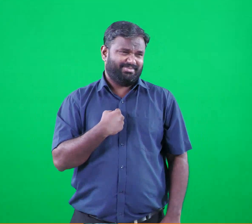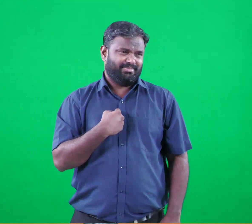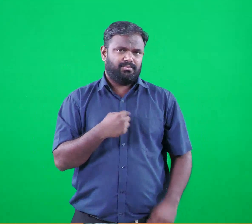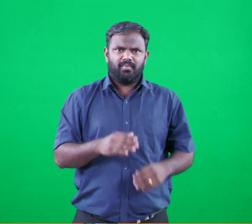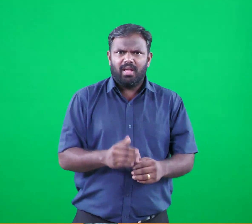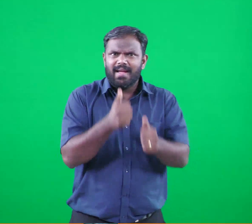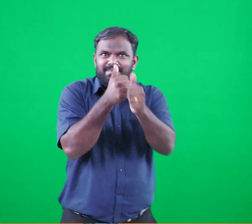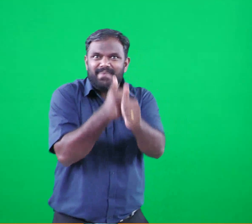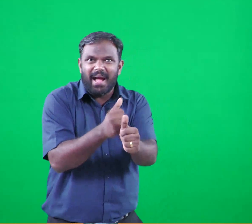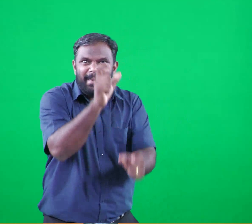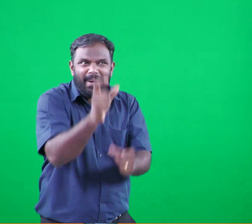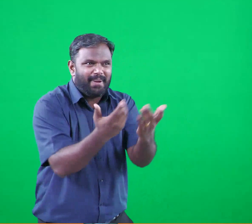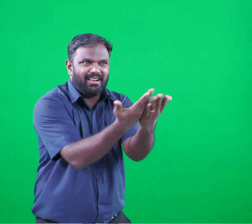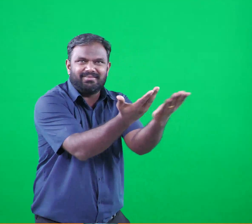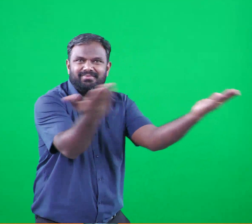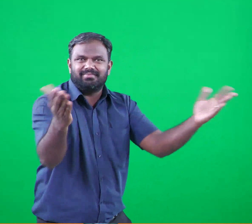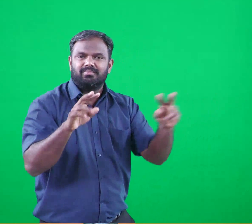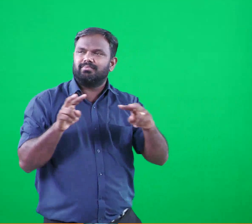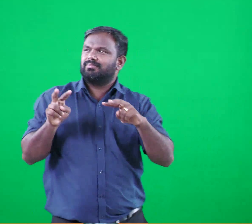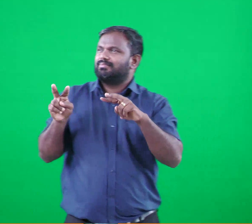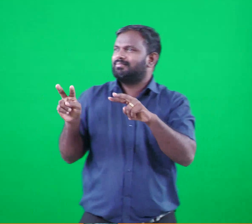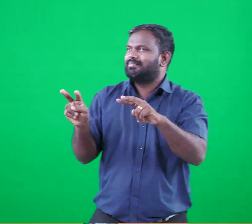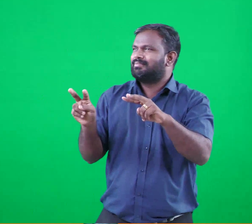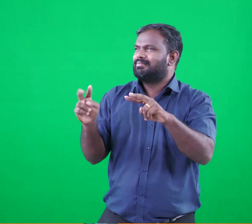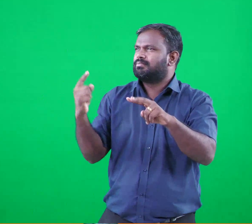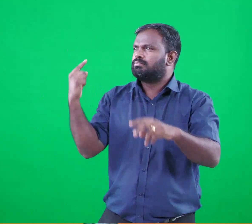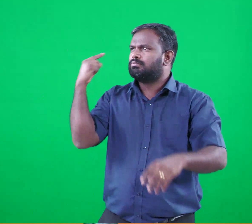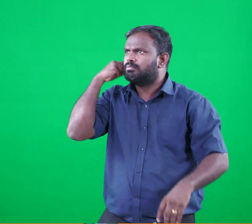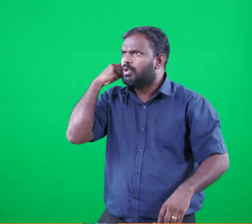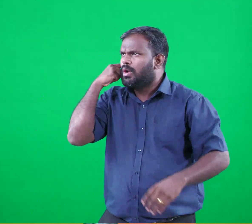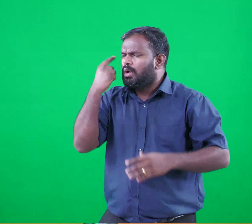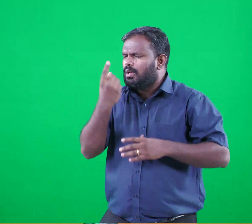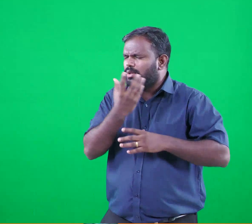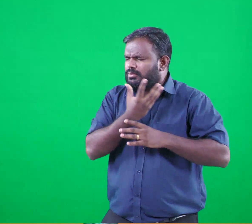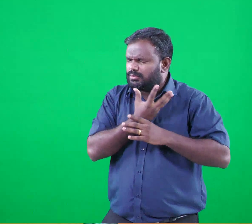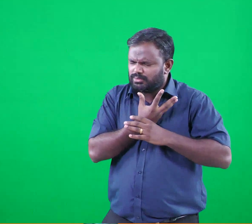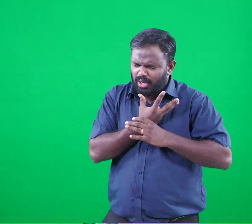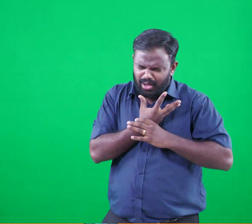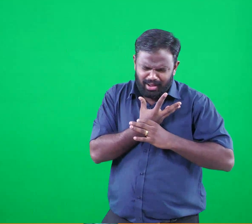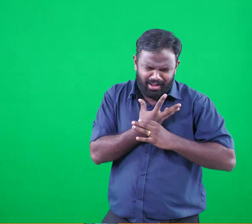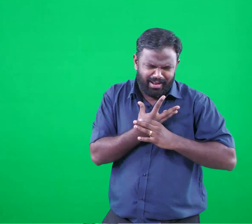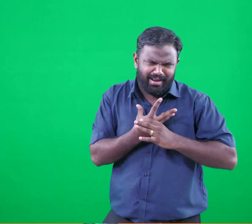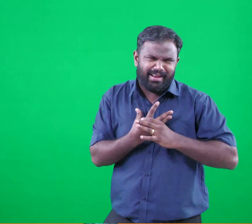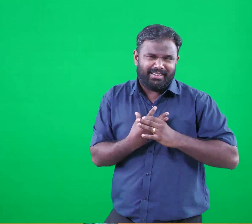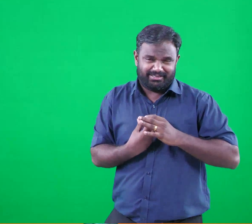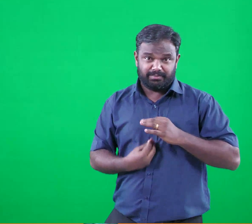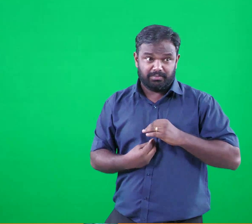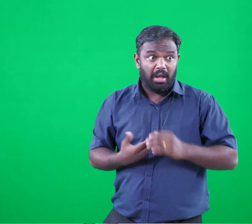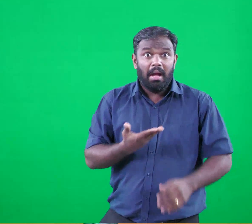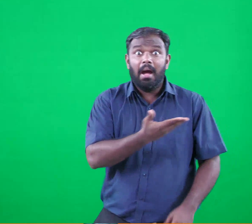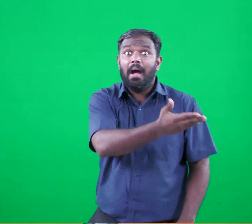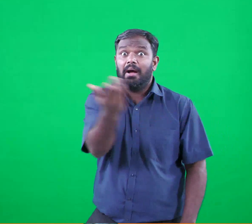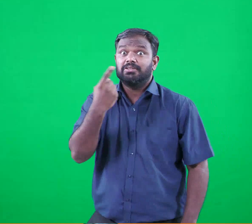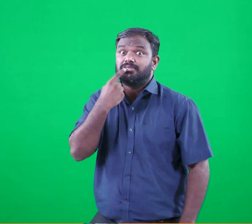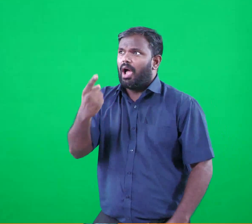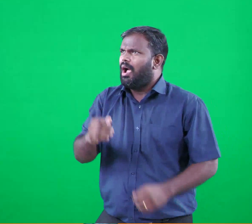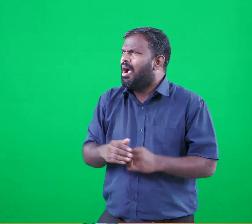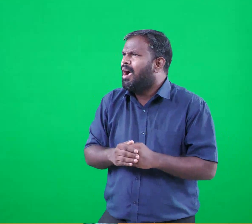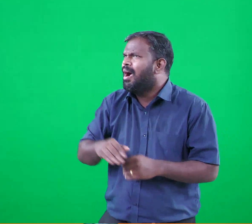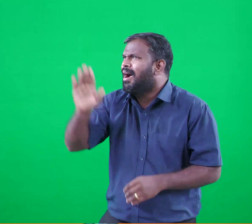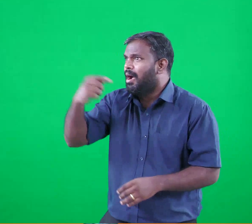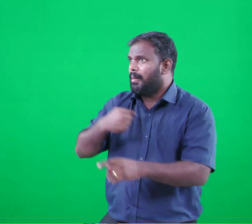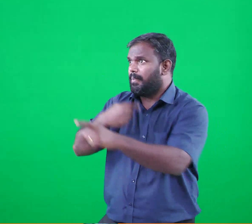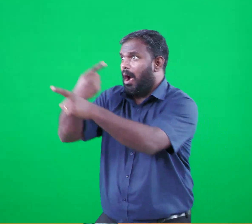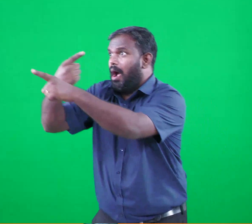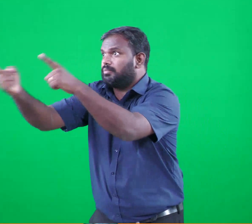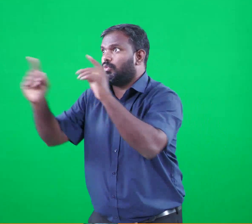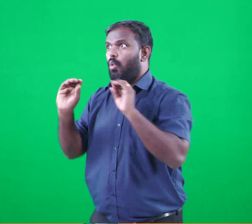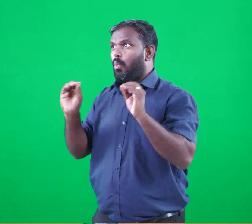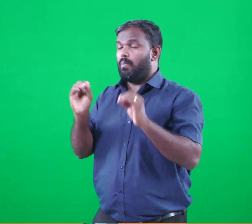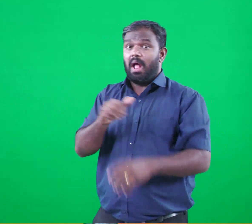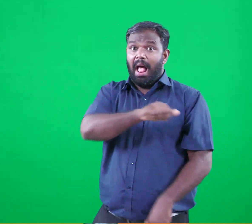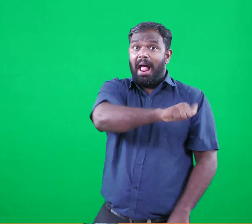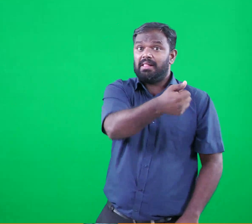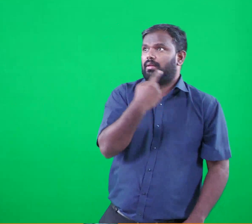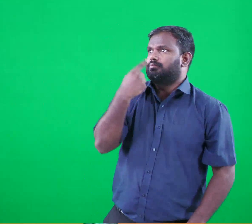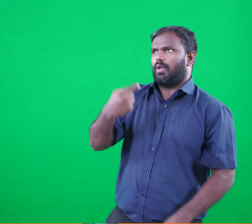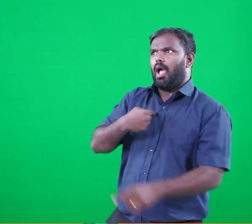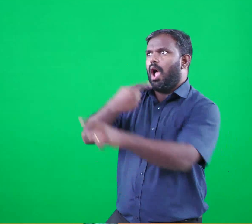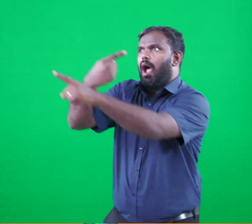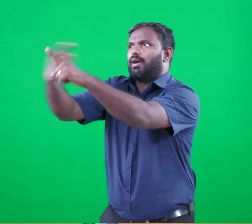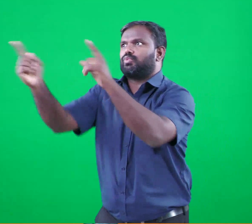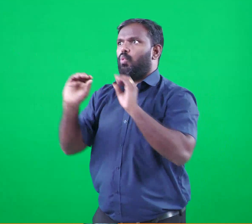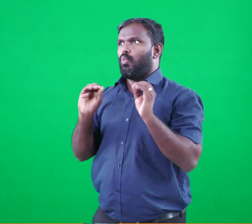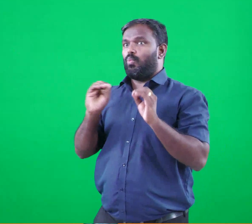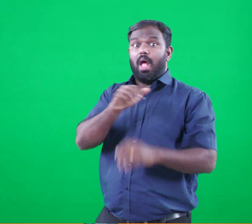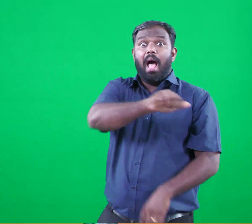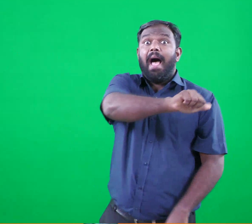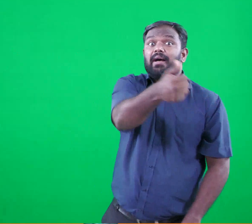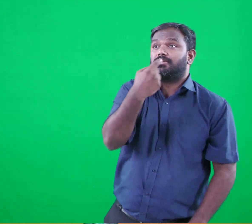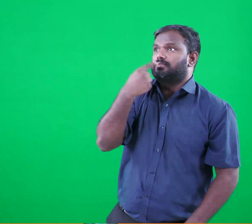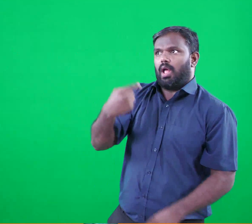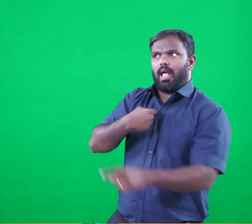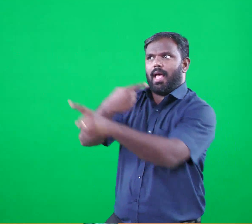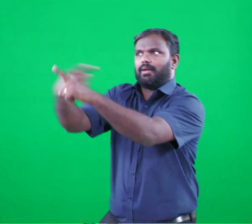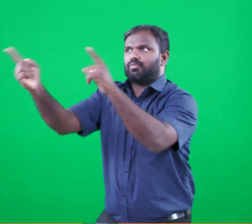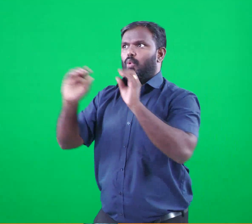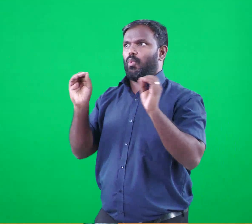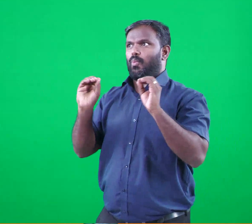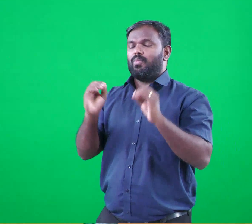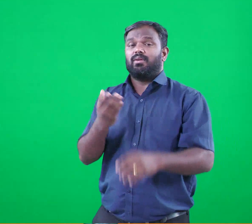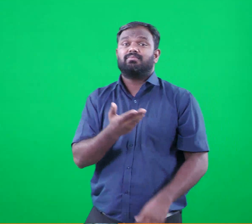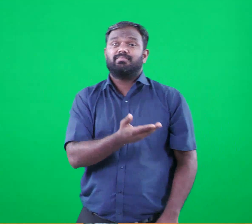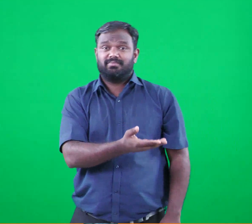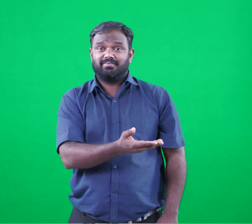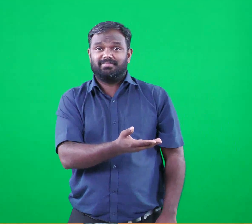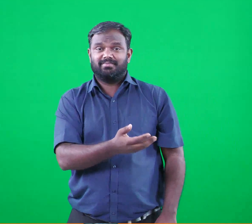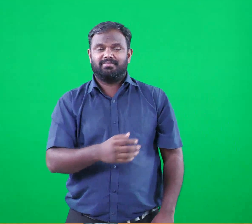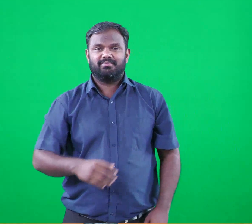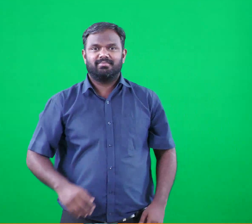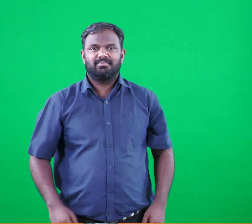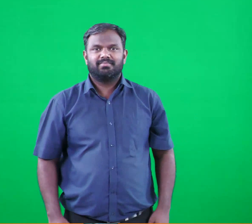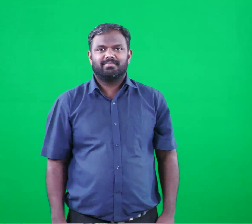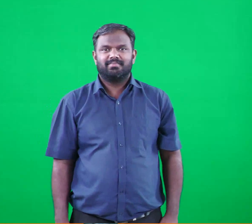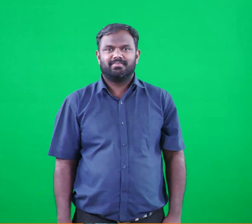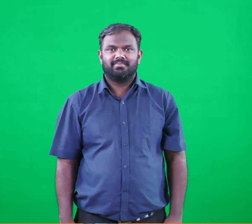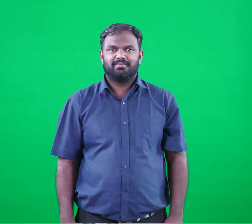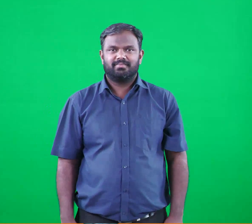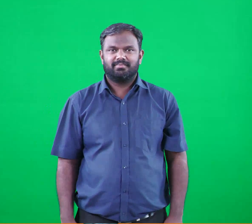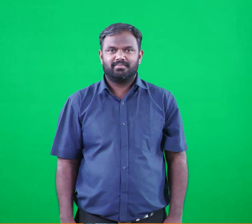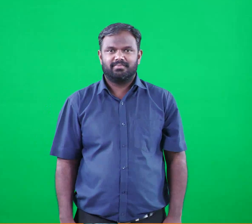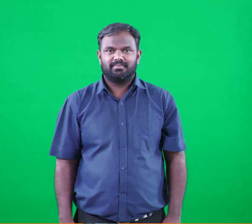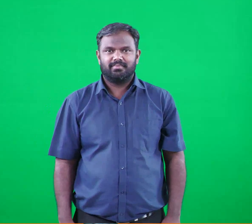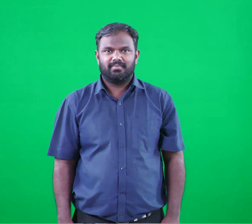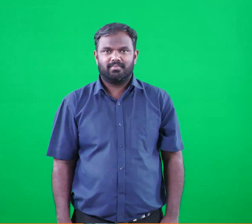They began to be grieved and to ask Him one after another, "Surely not I?"